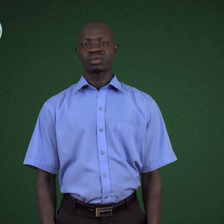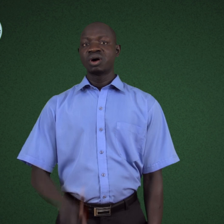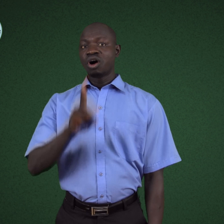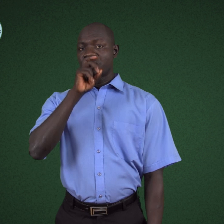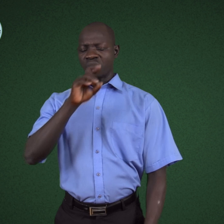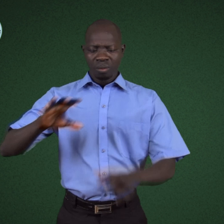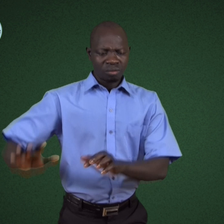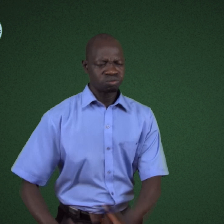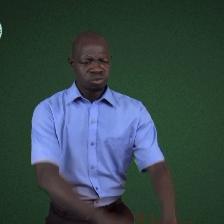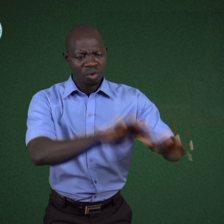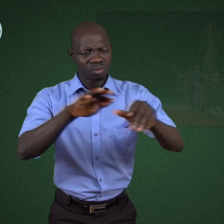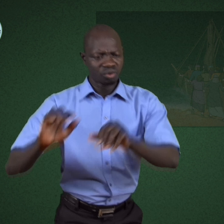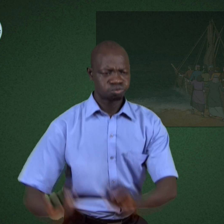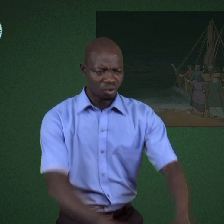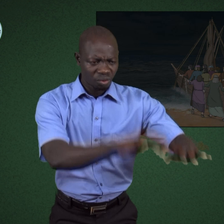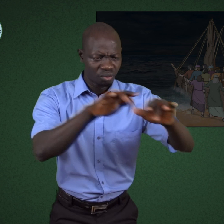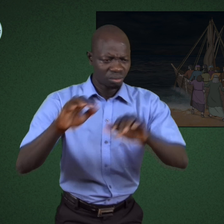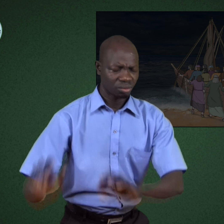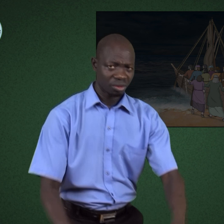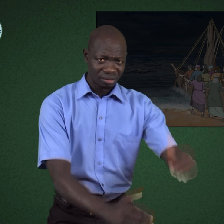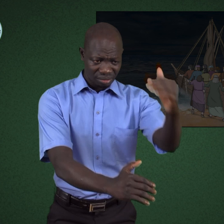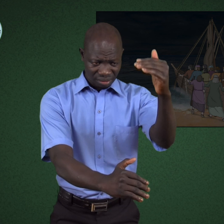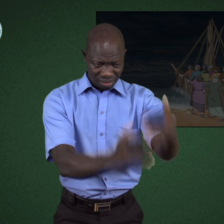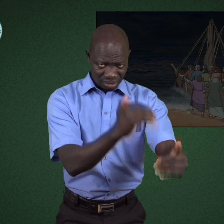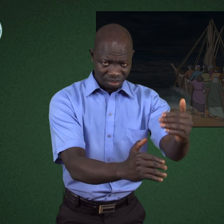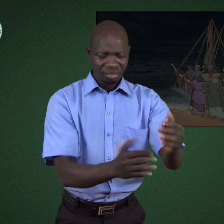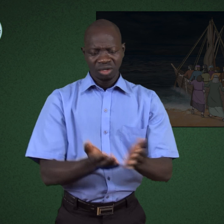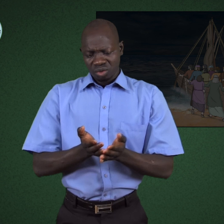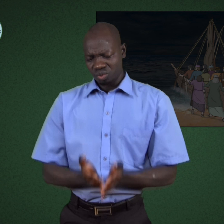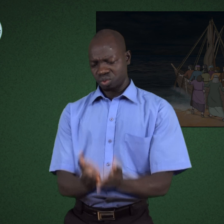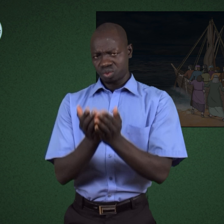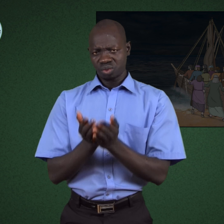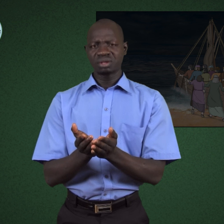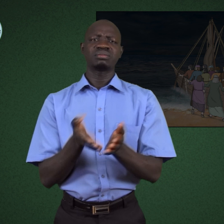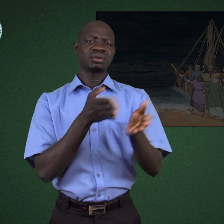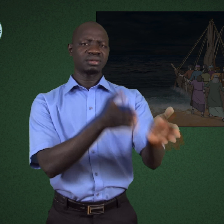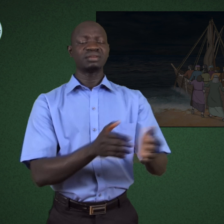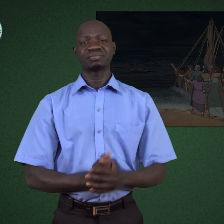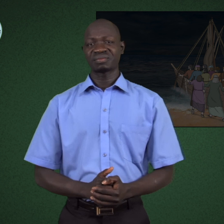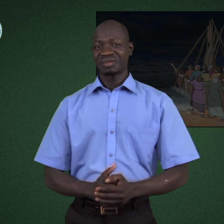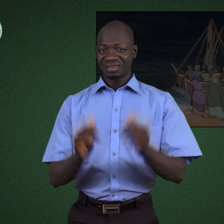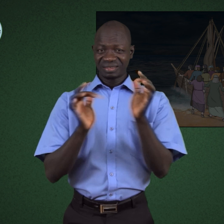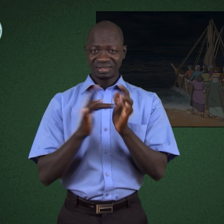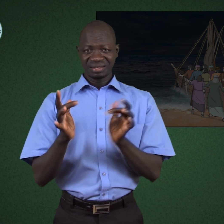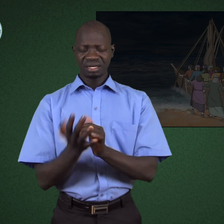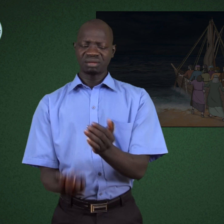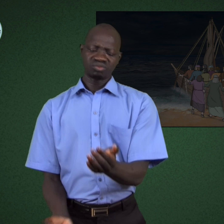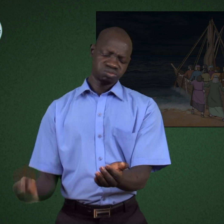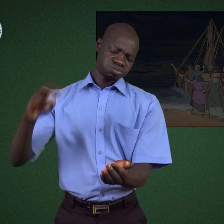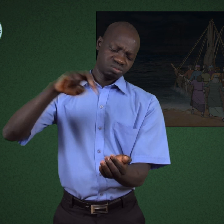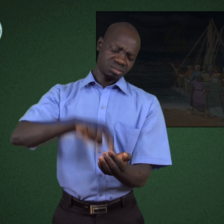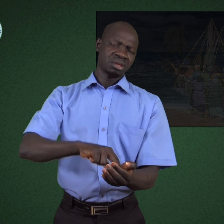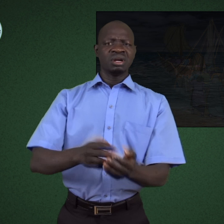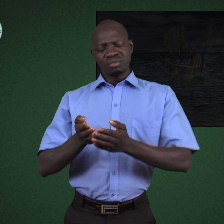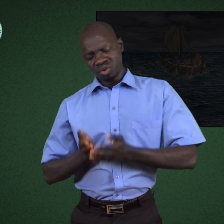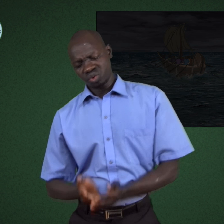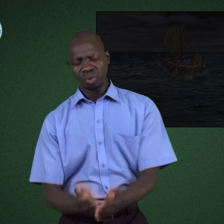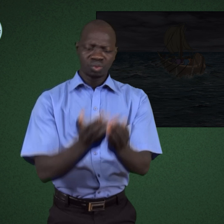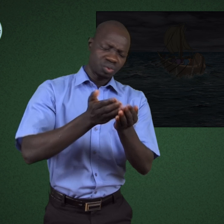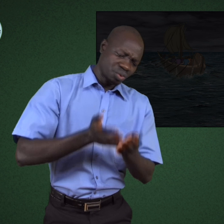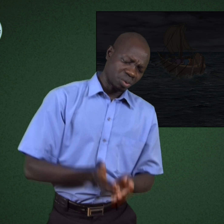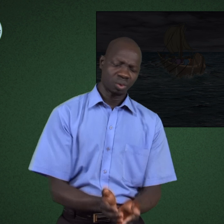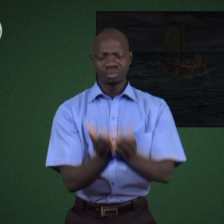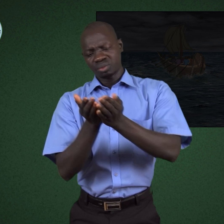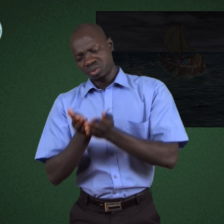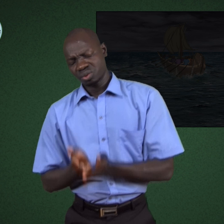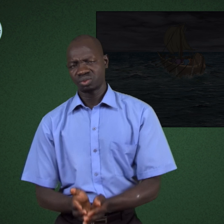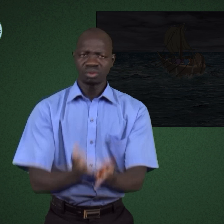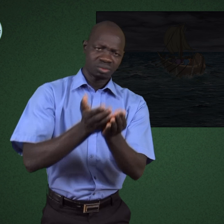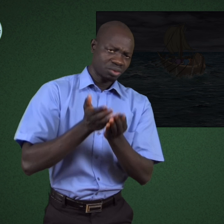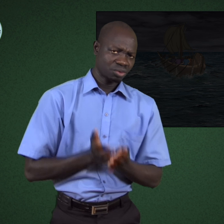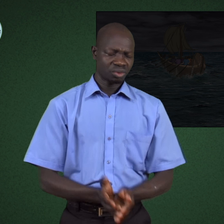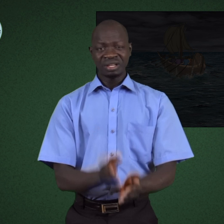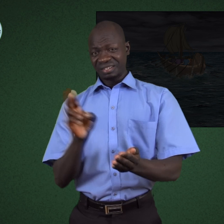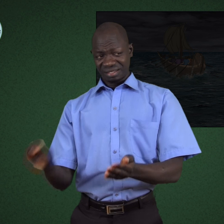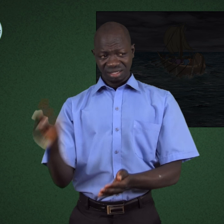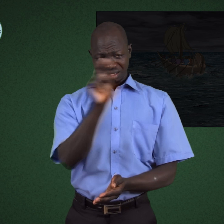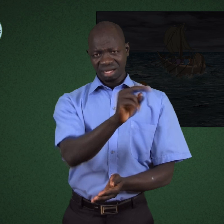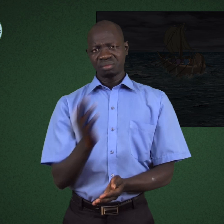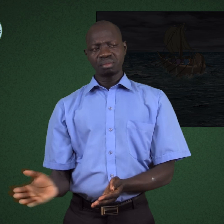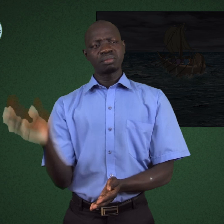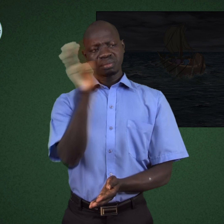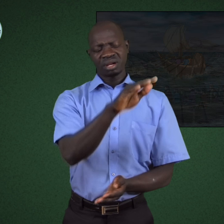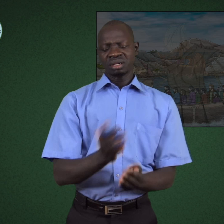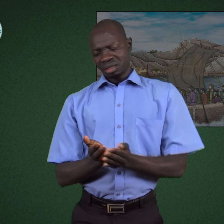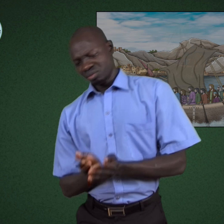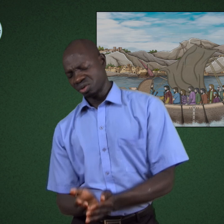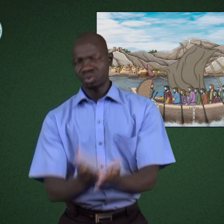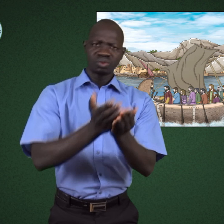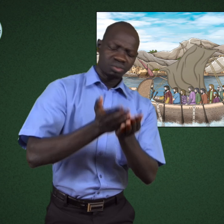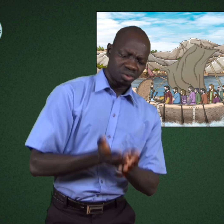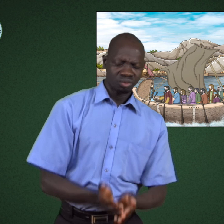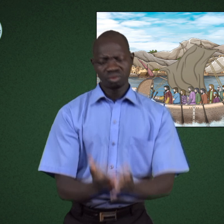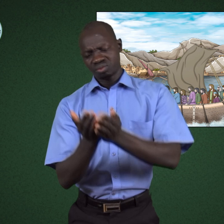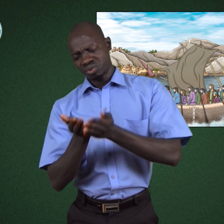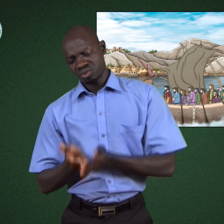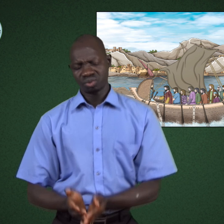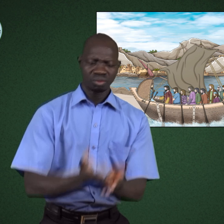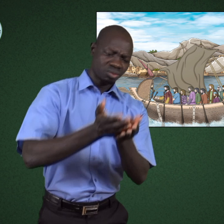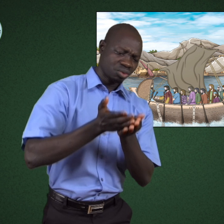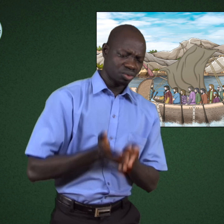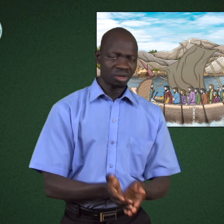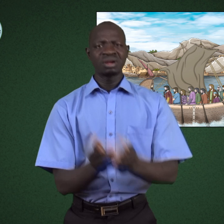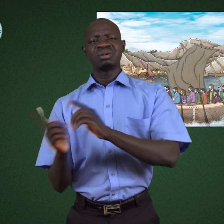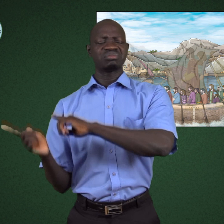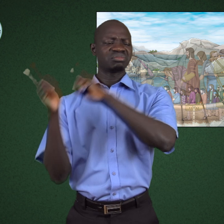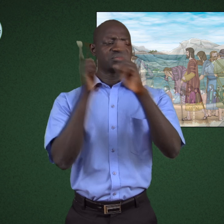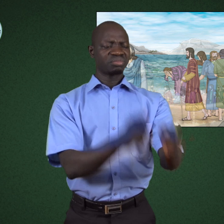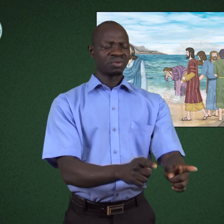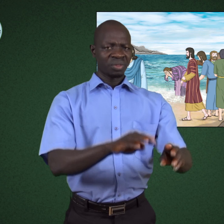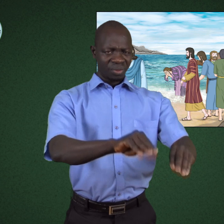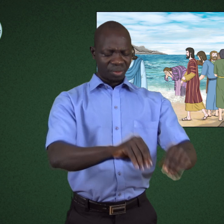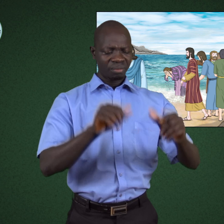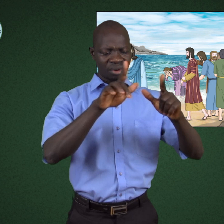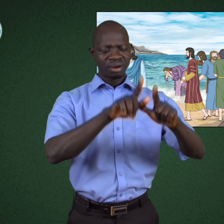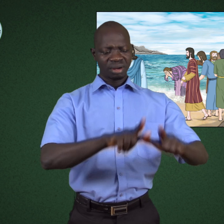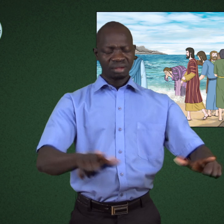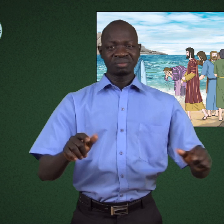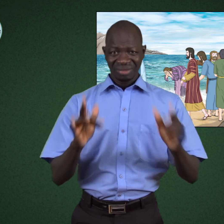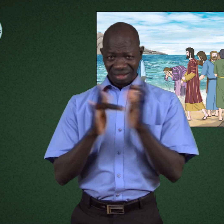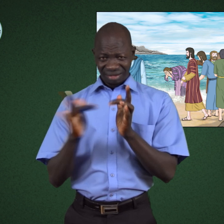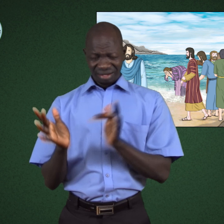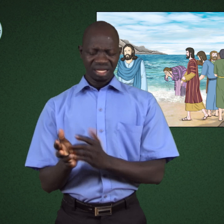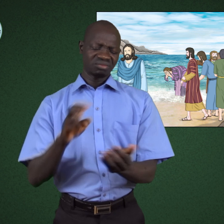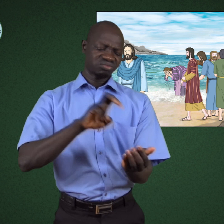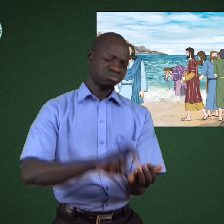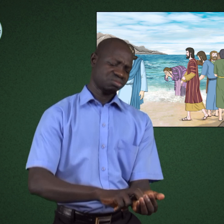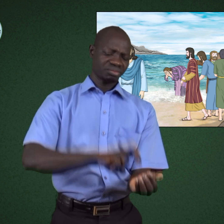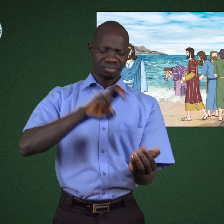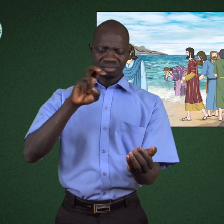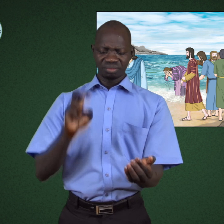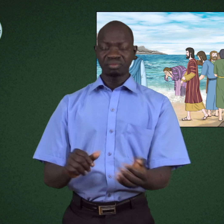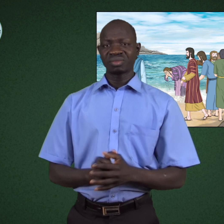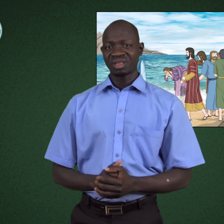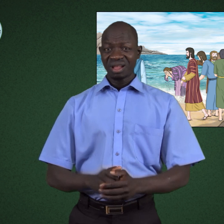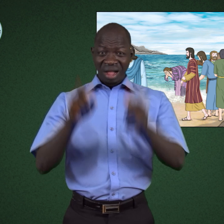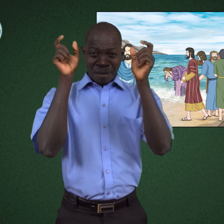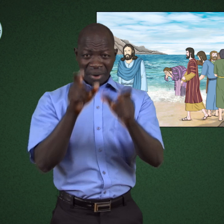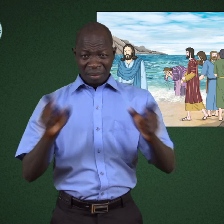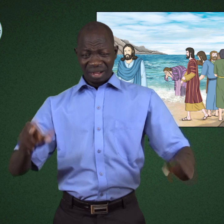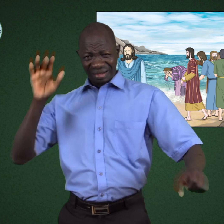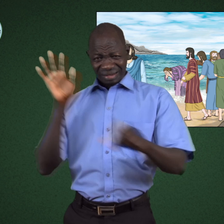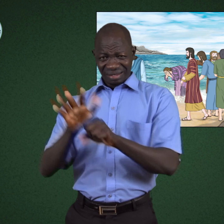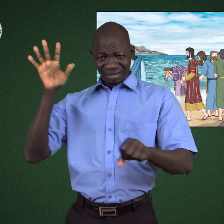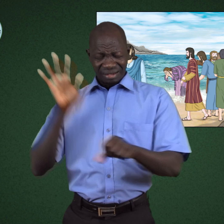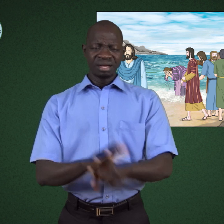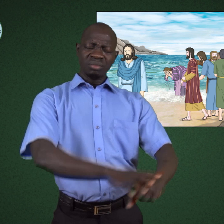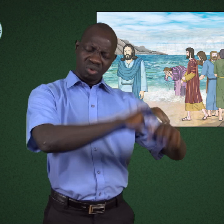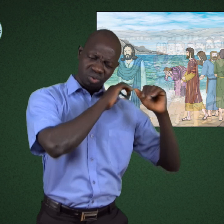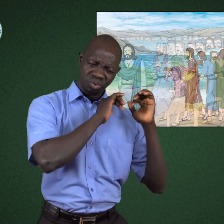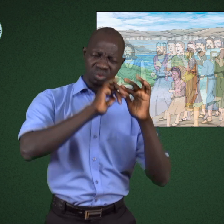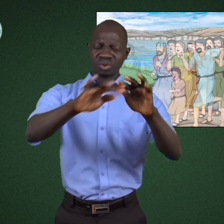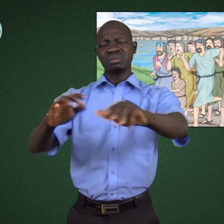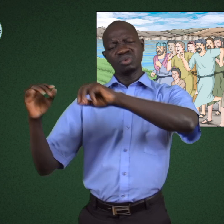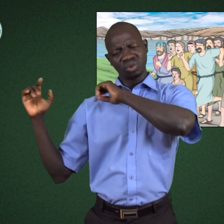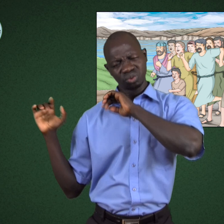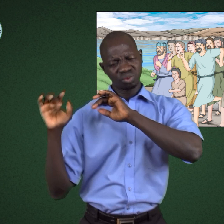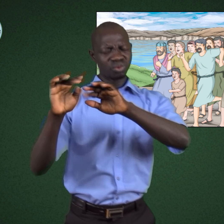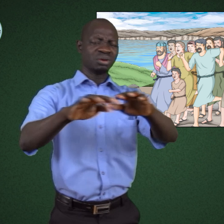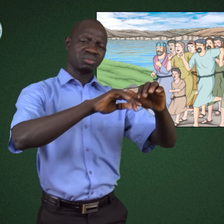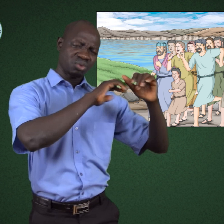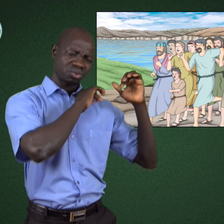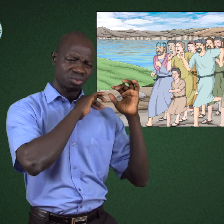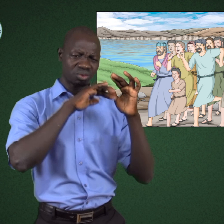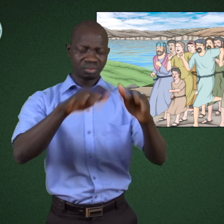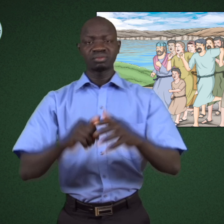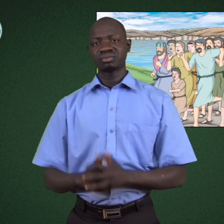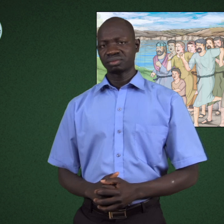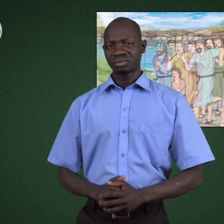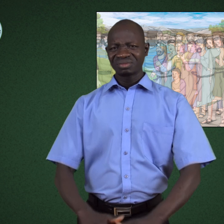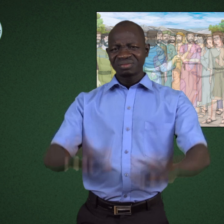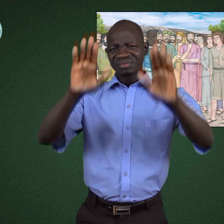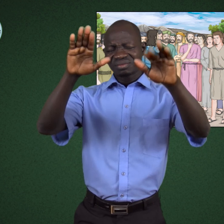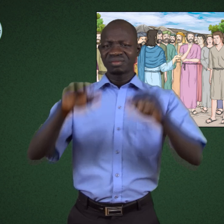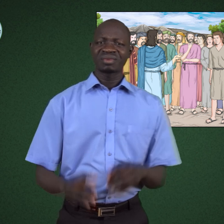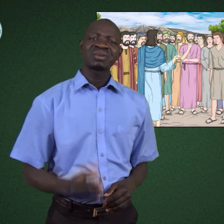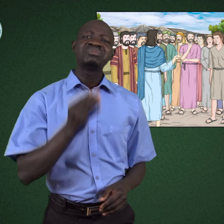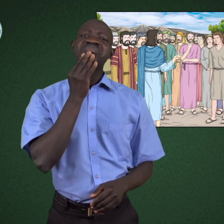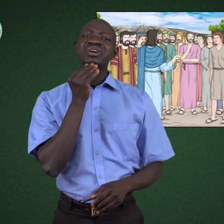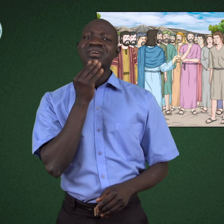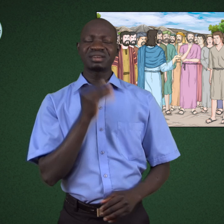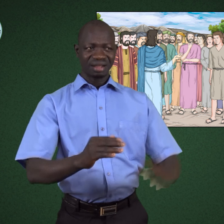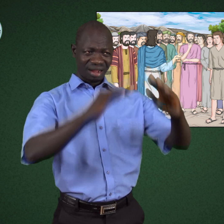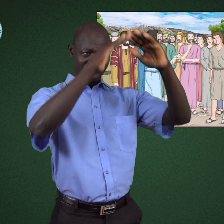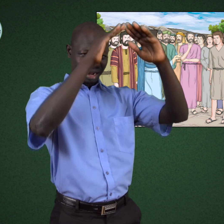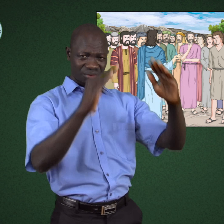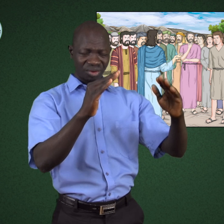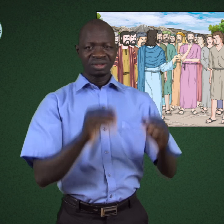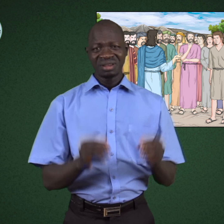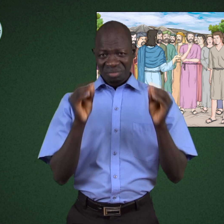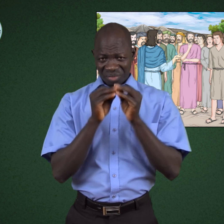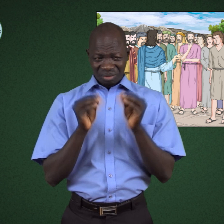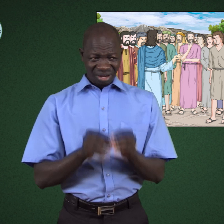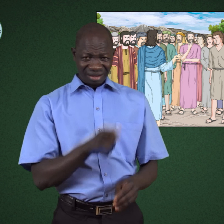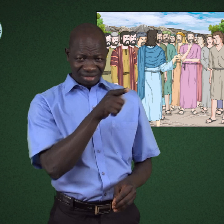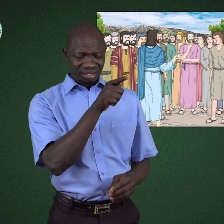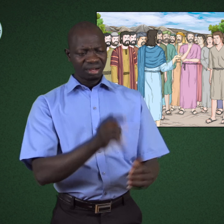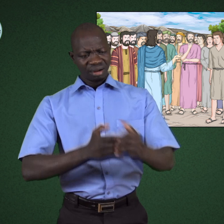When Jesus had again crossed by boat to the other side, a large crowd gathered around Him beside the sea.